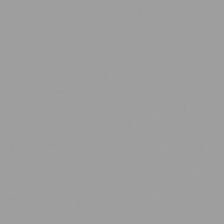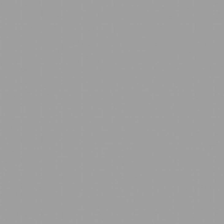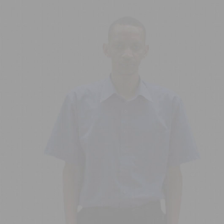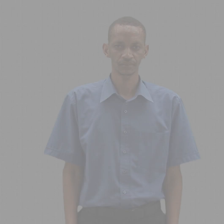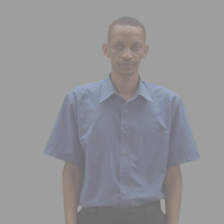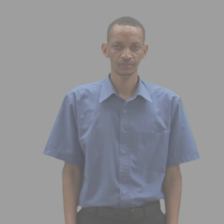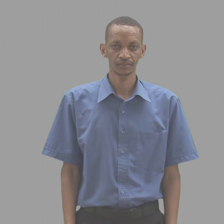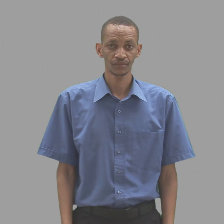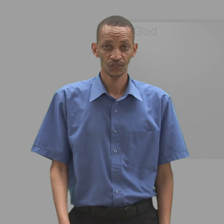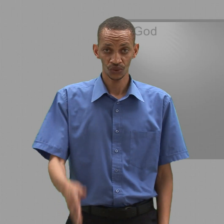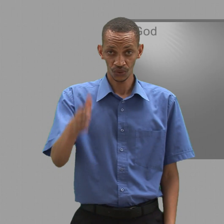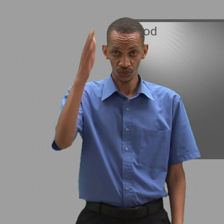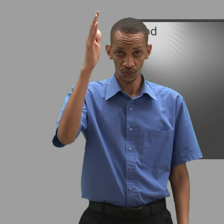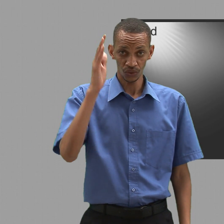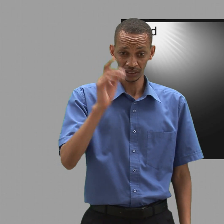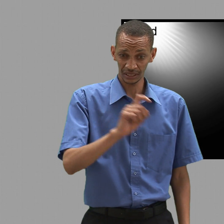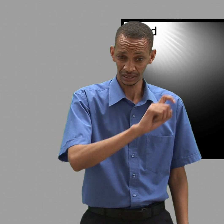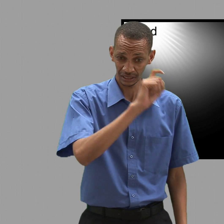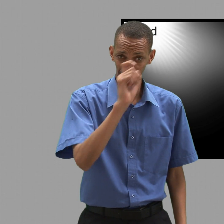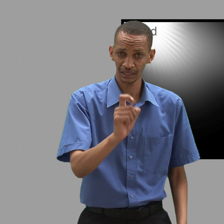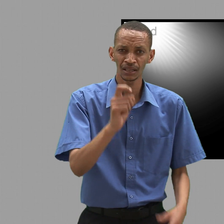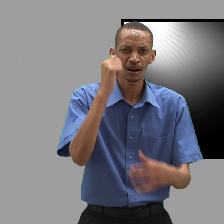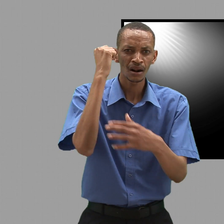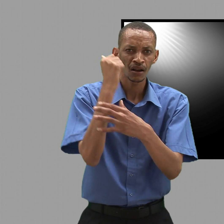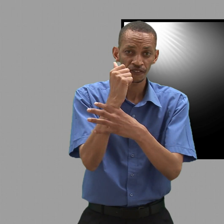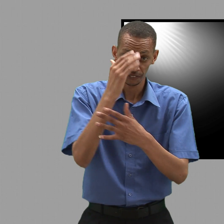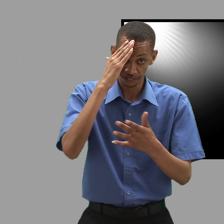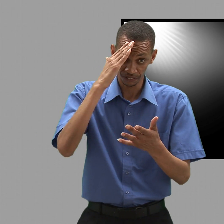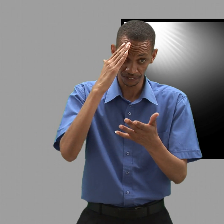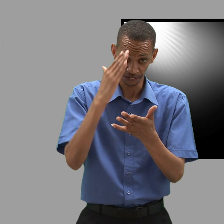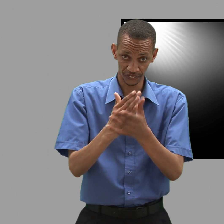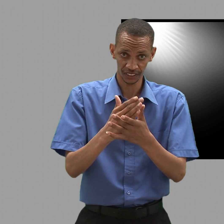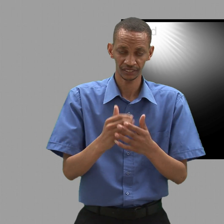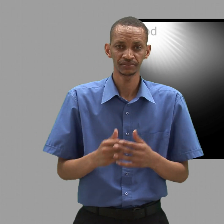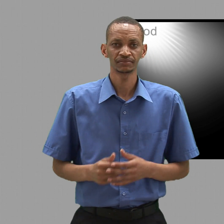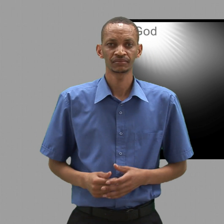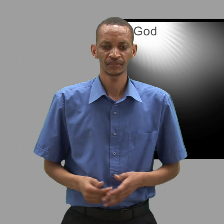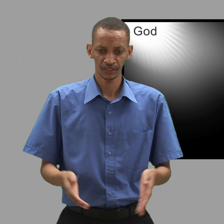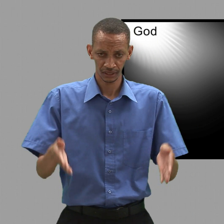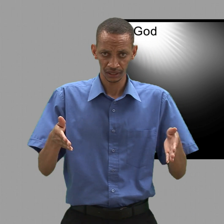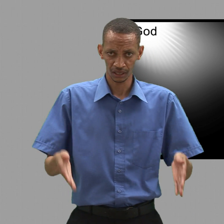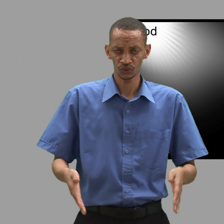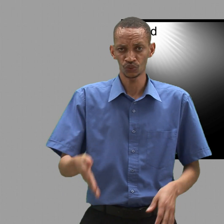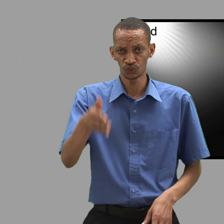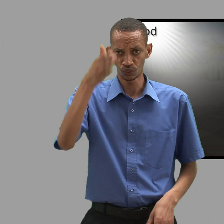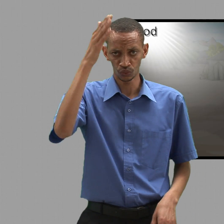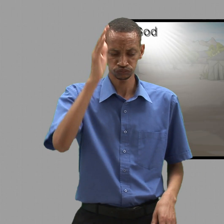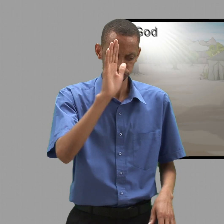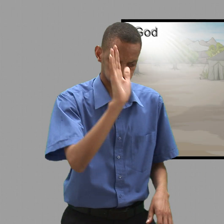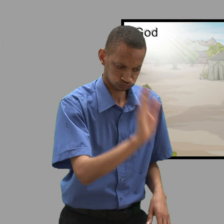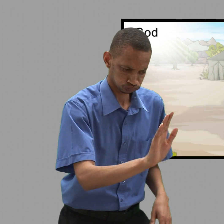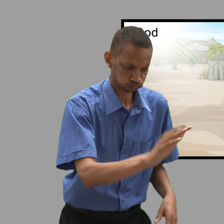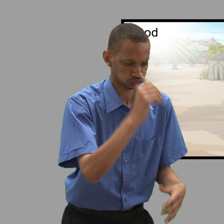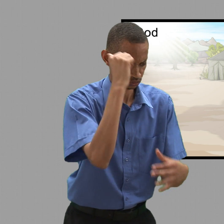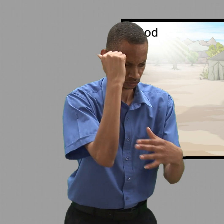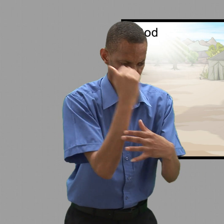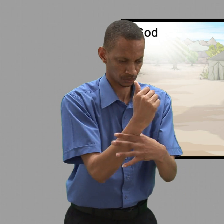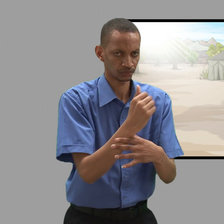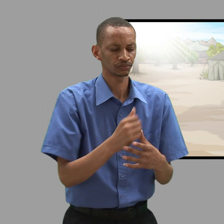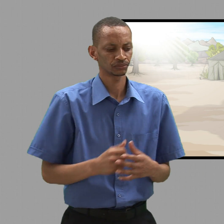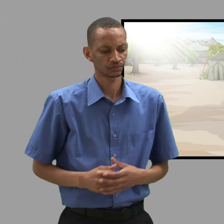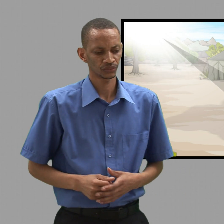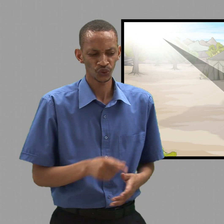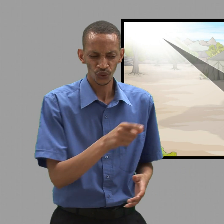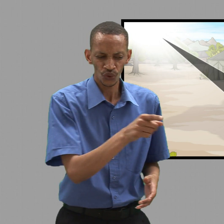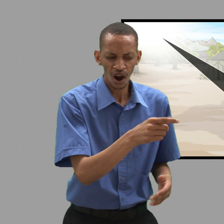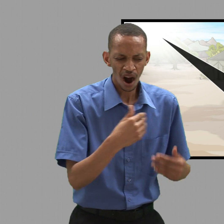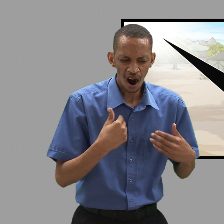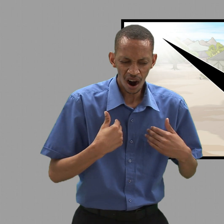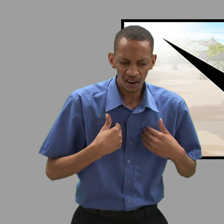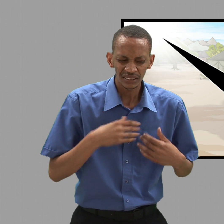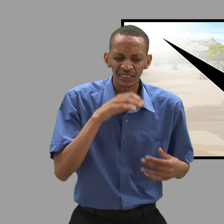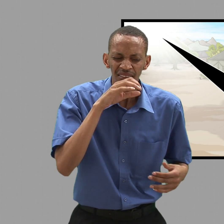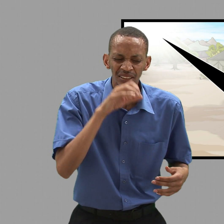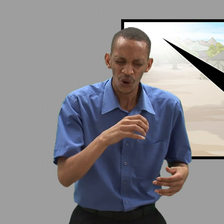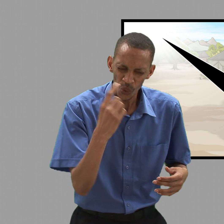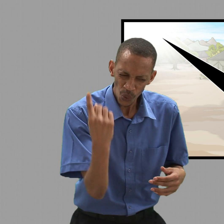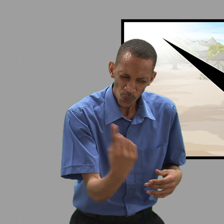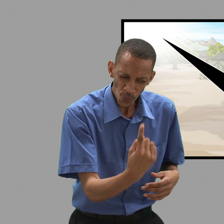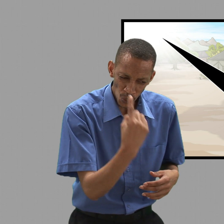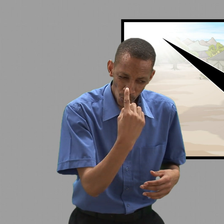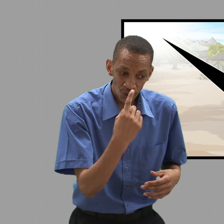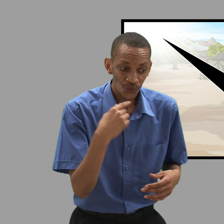Some time later God tested Abraham and said to him, “Abraham!” “Here I am,” he answered.